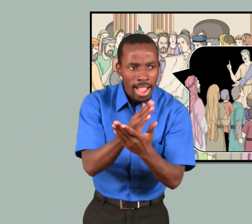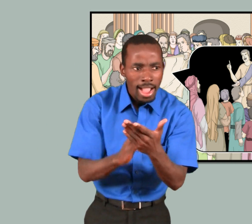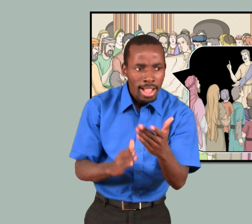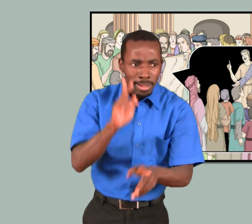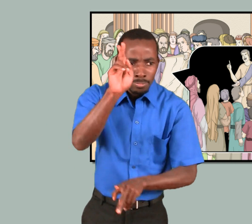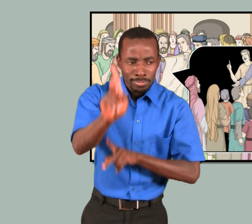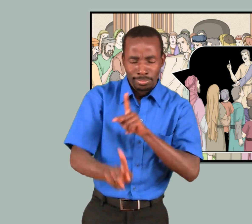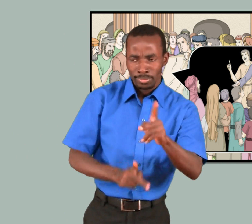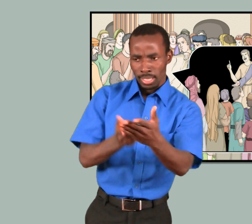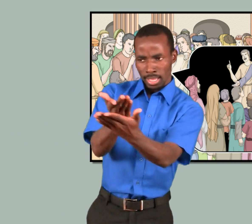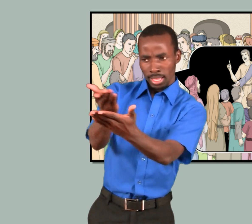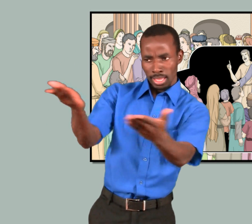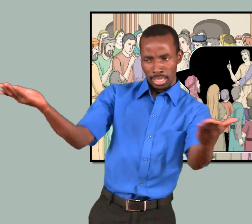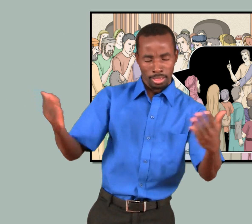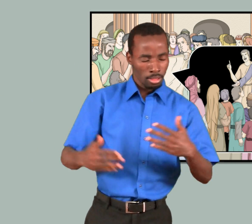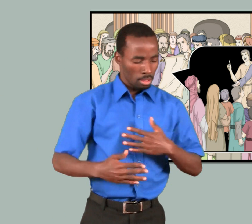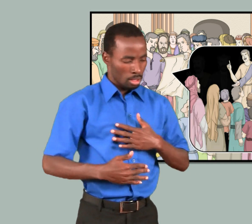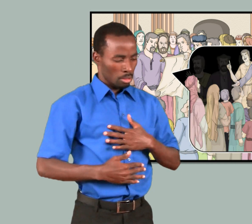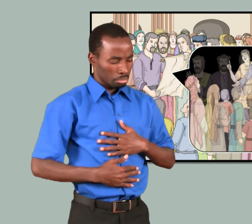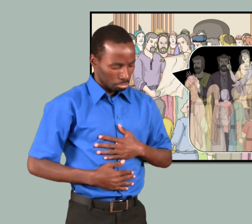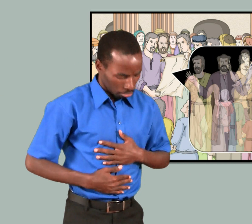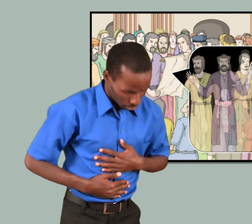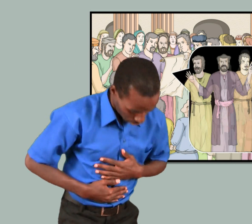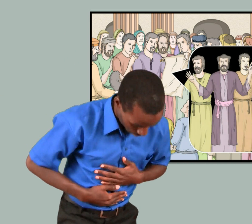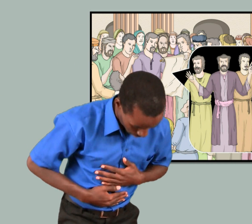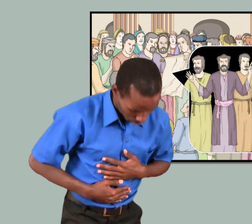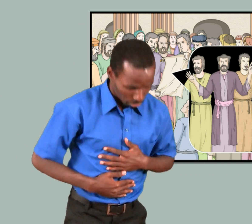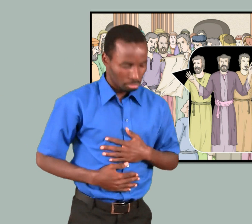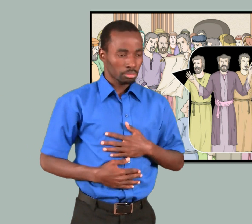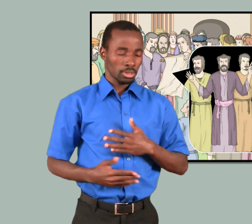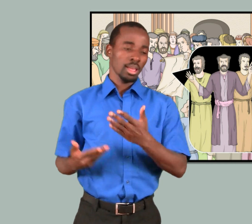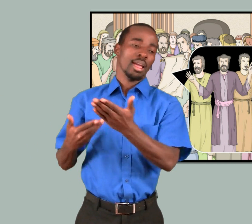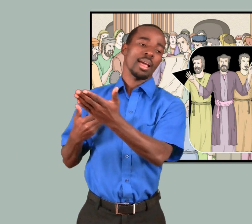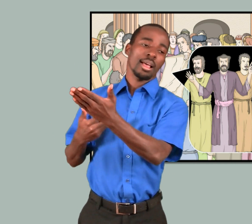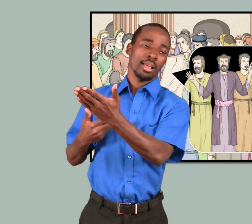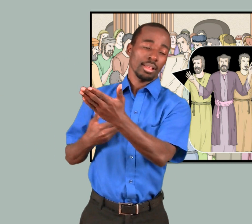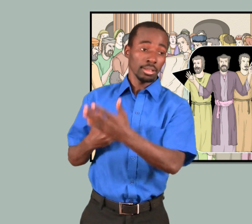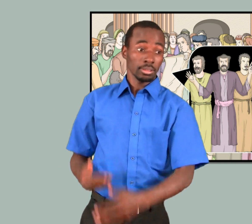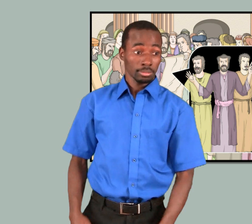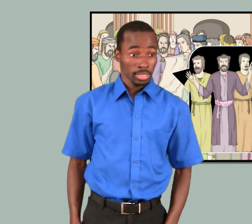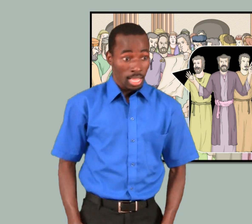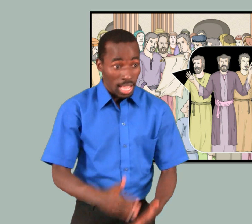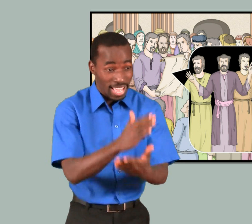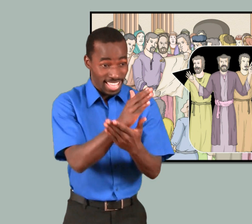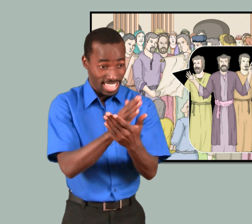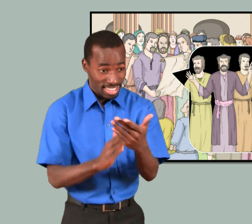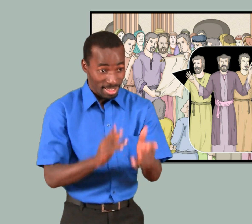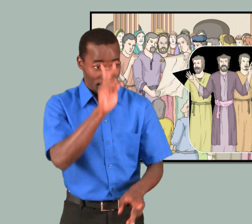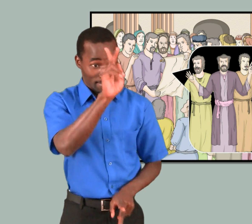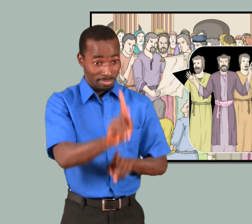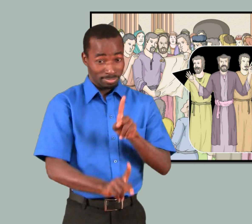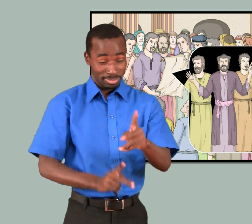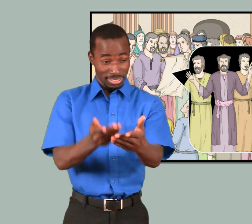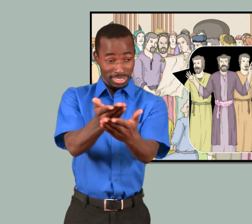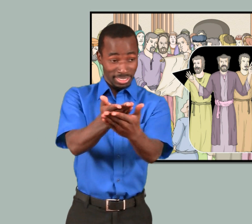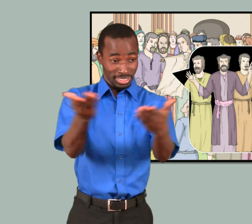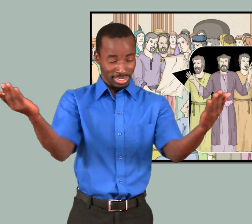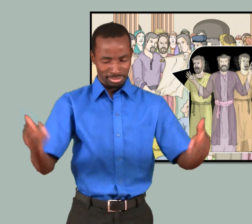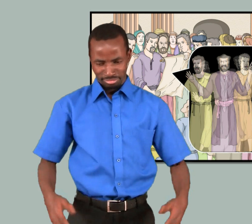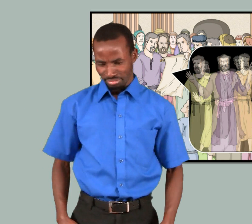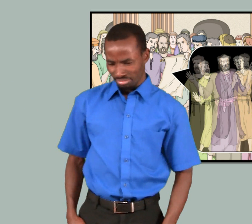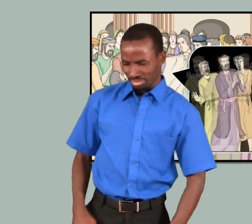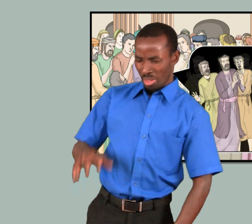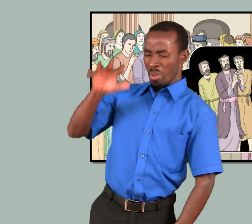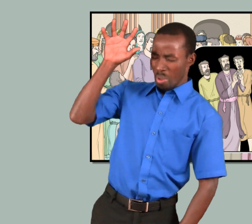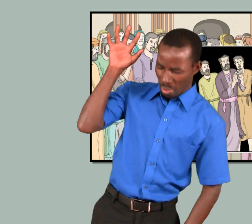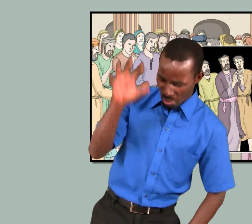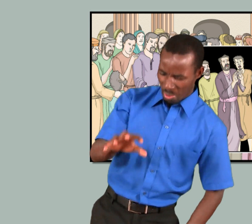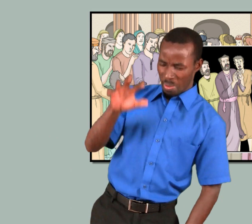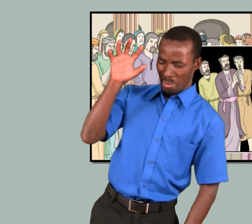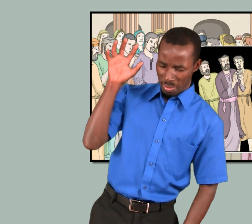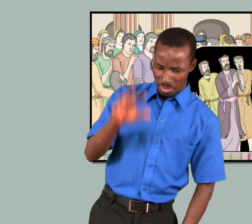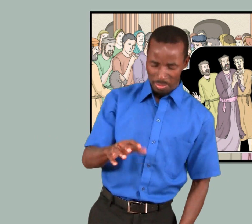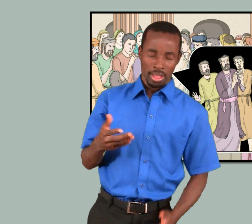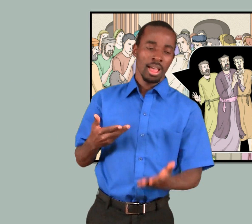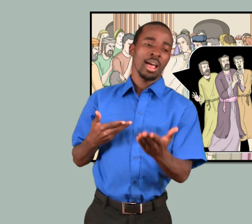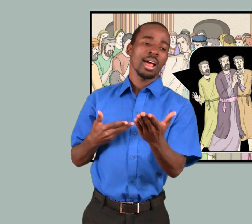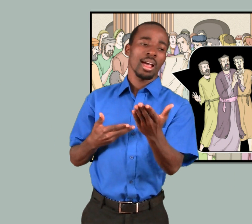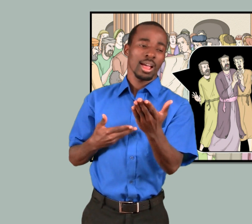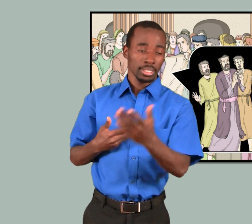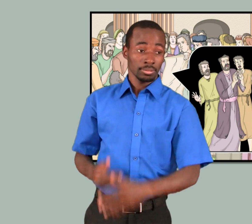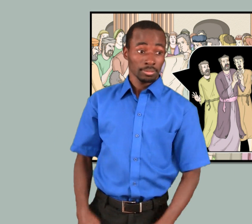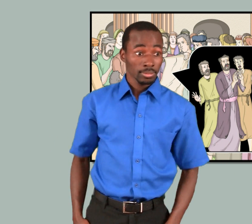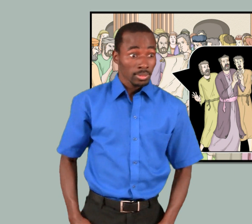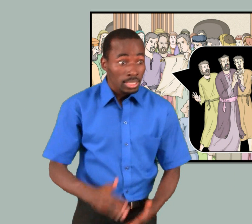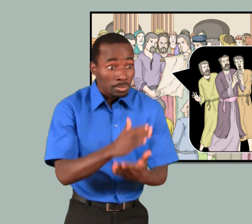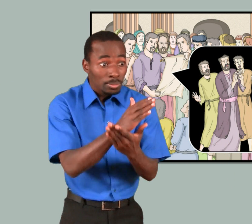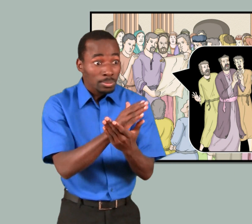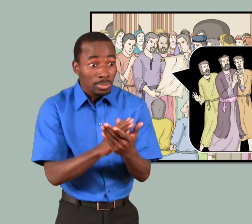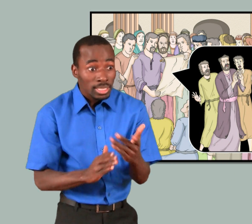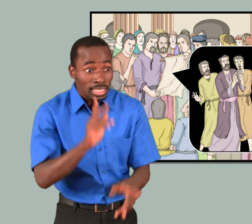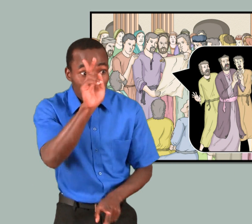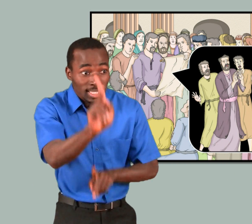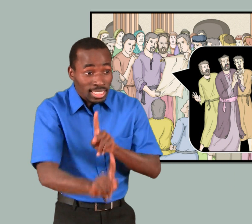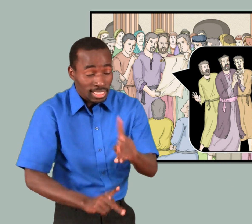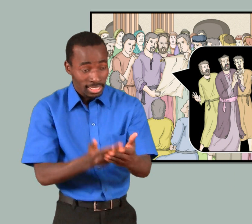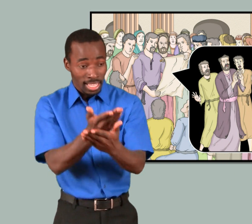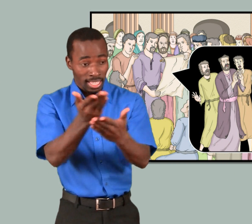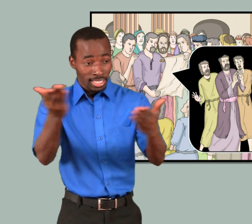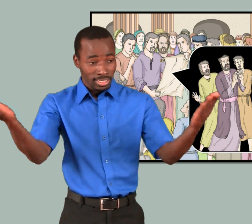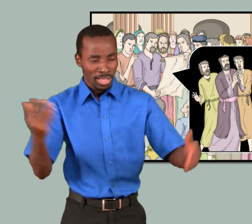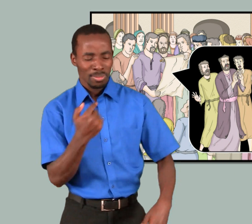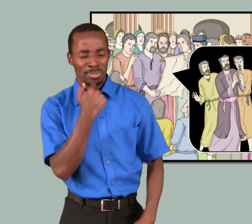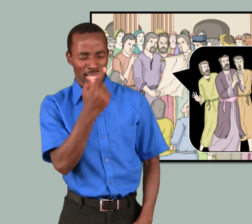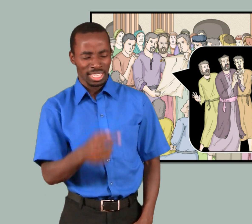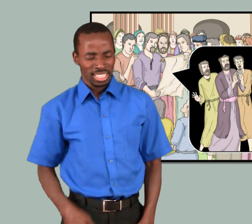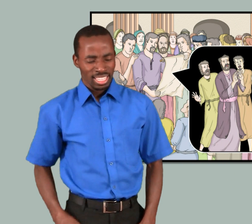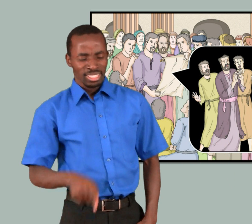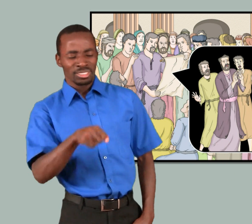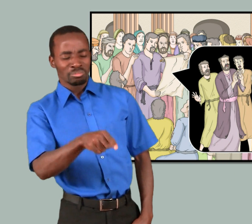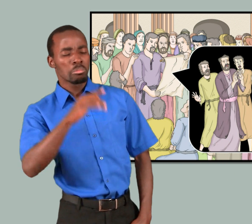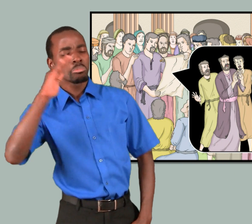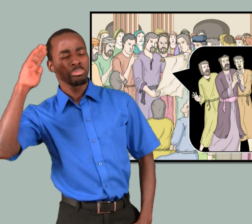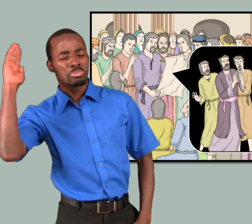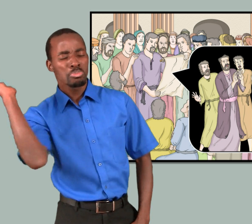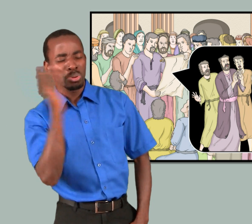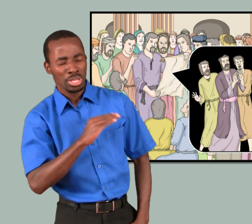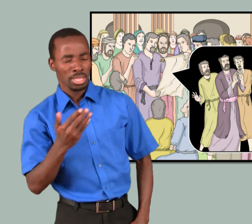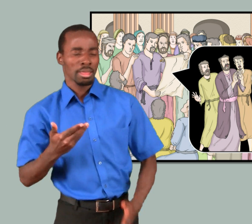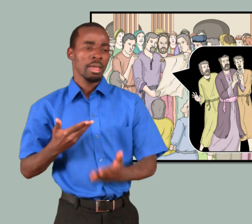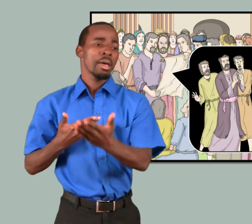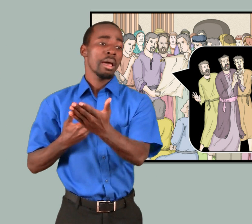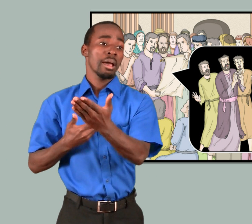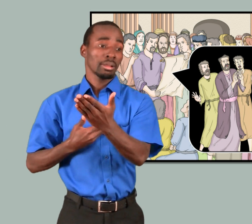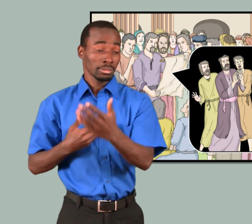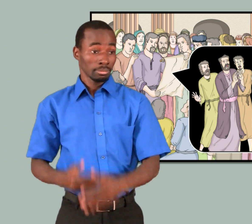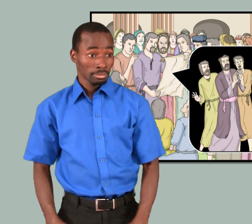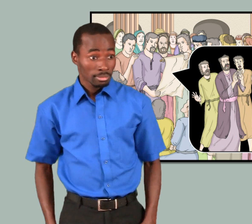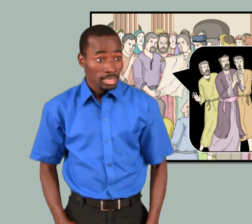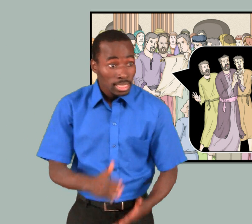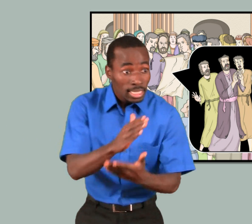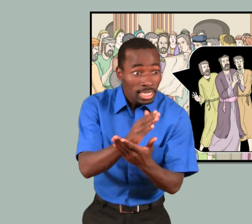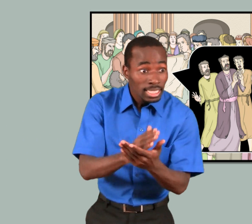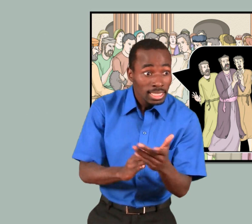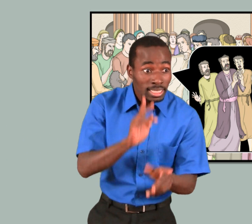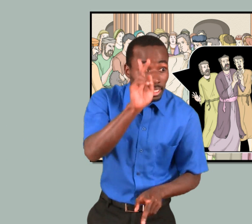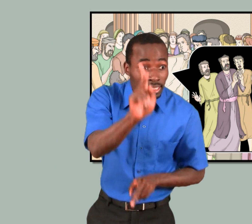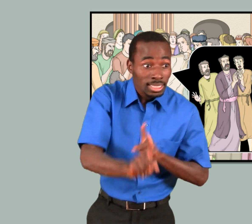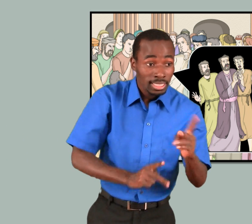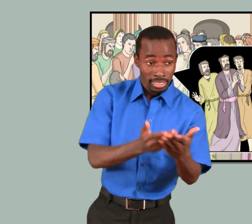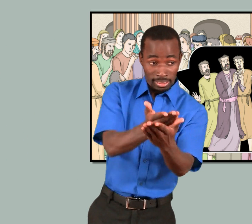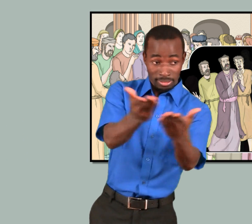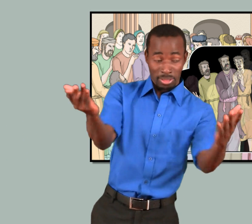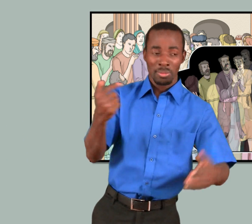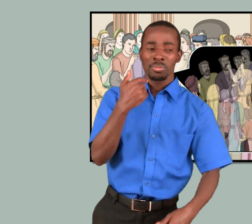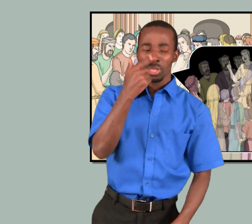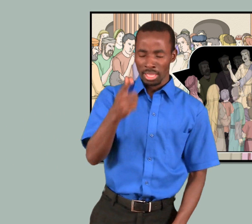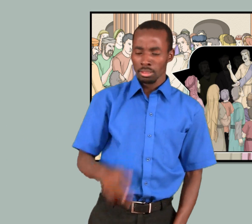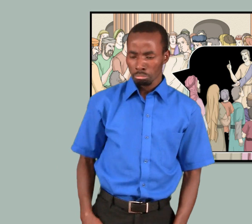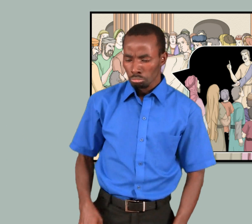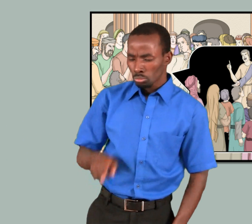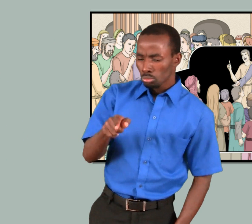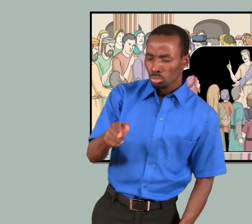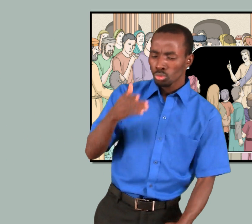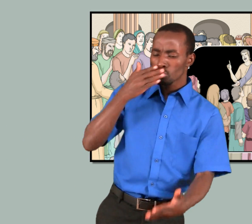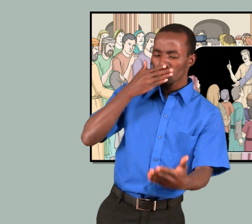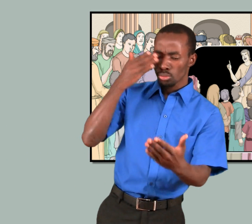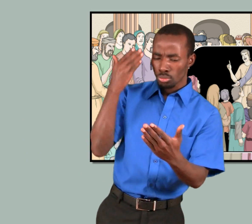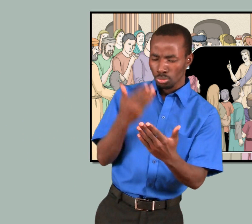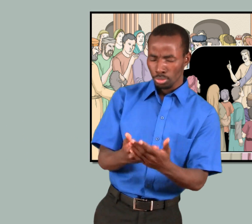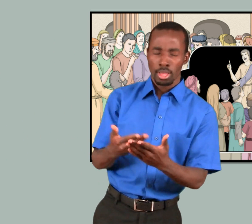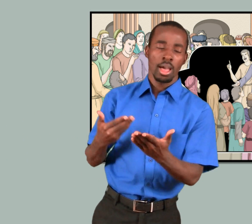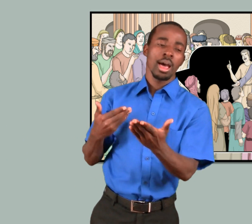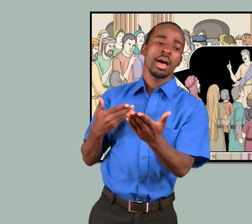through glory and dishonor, slander and praise;